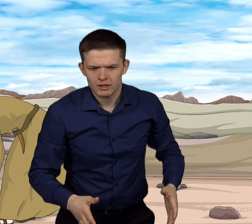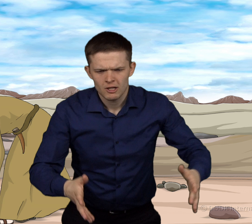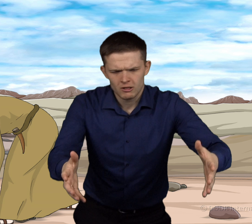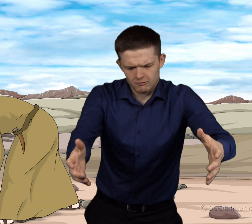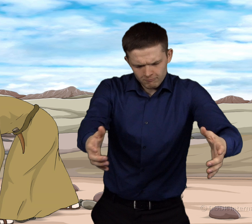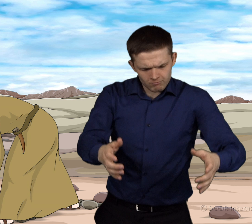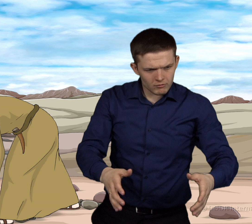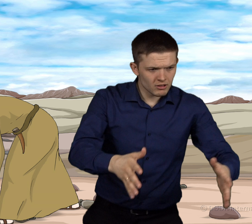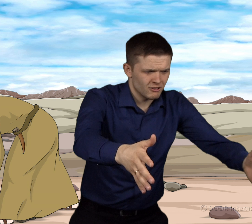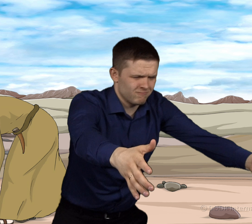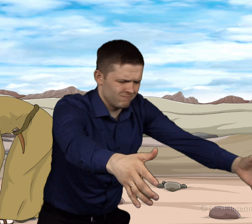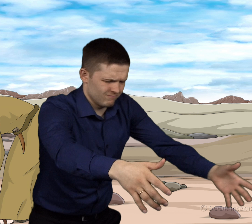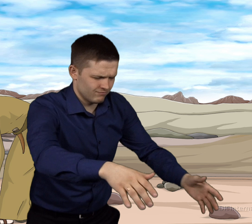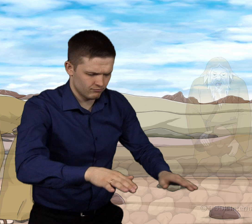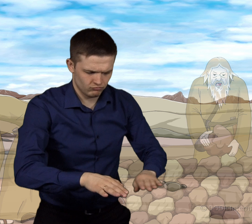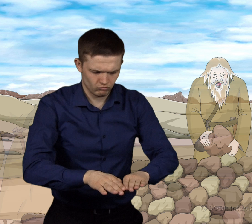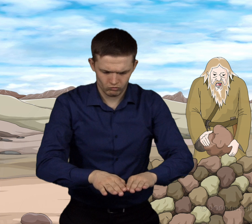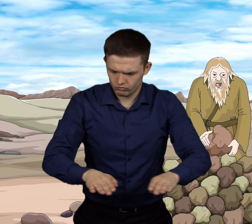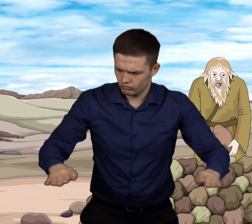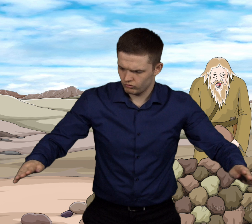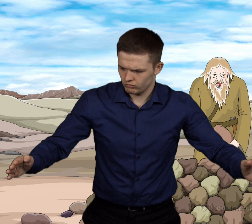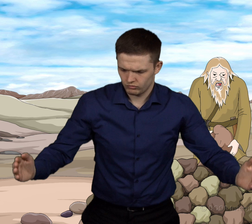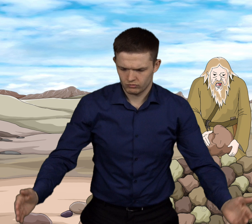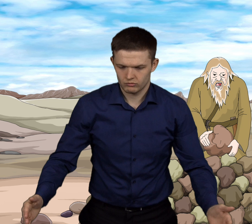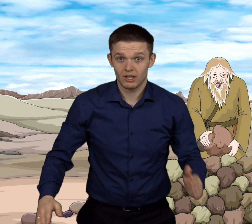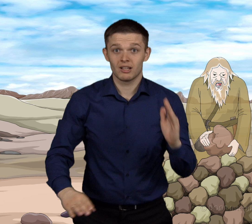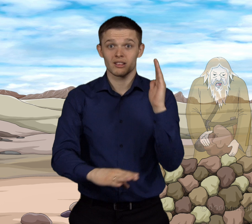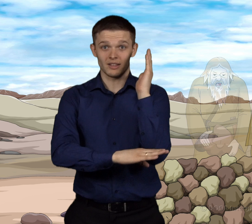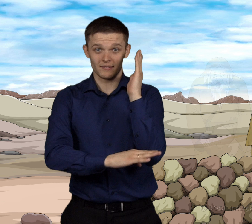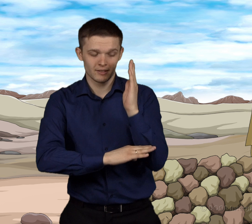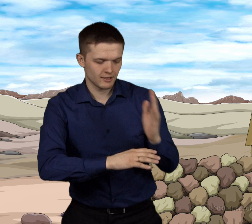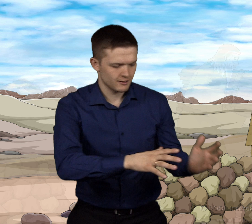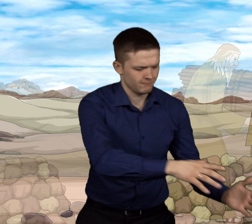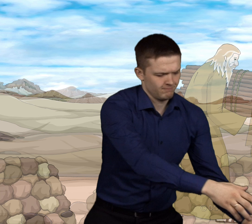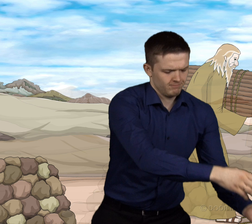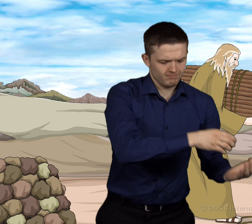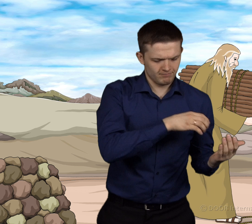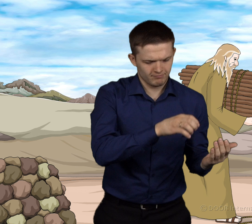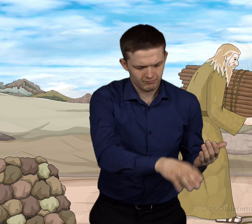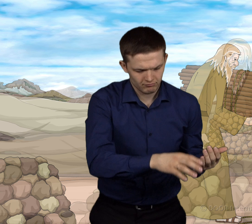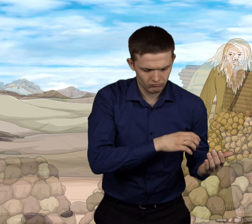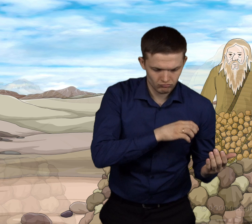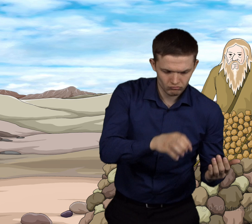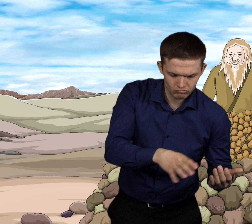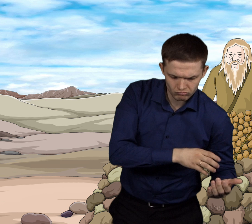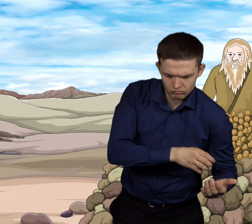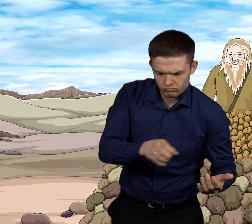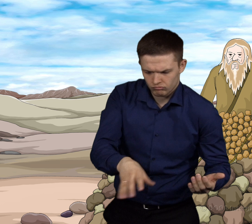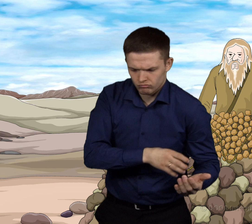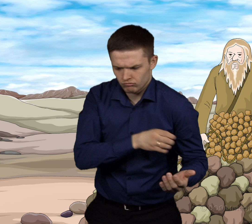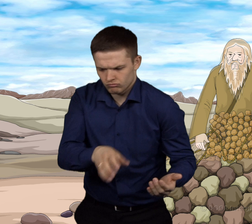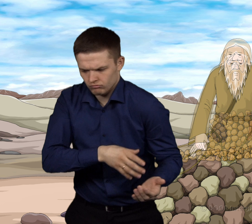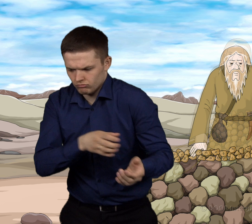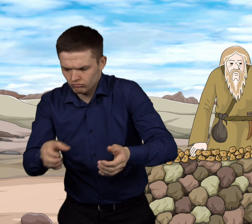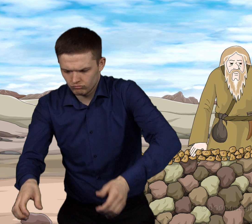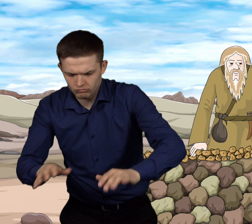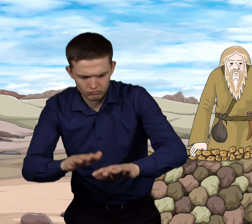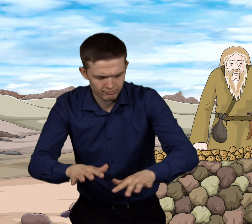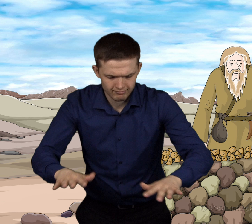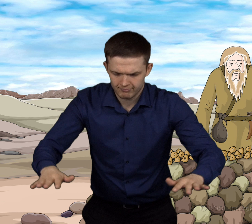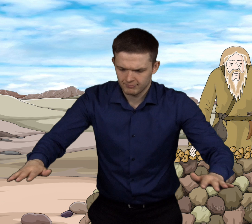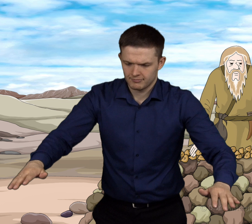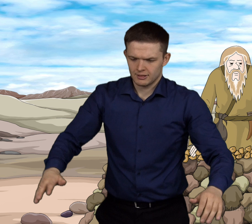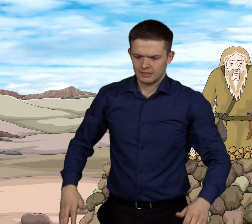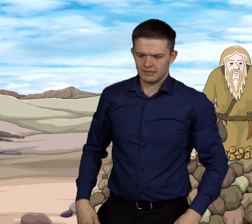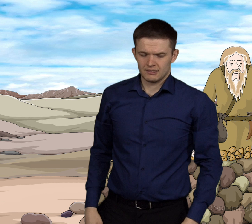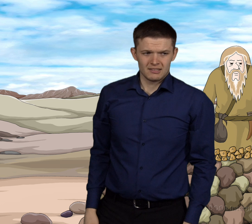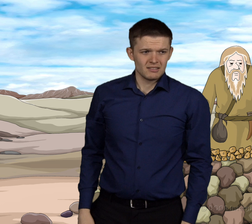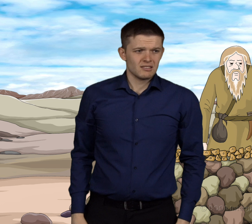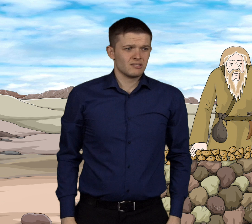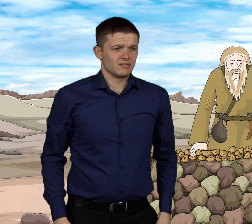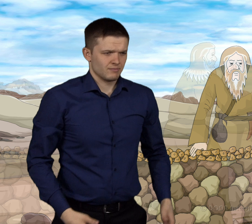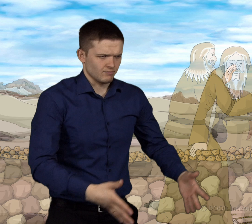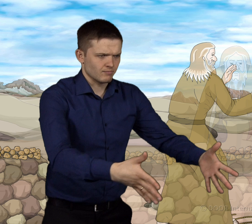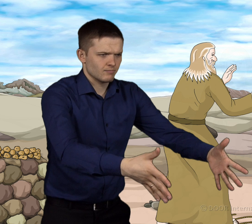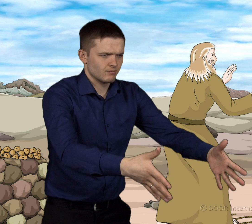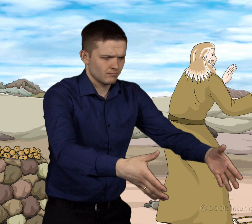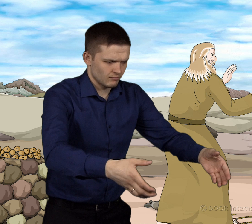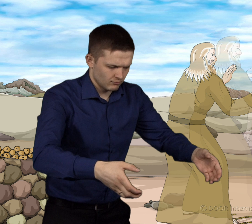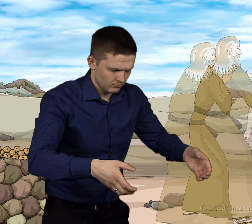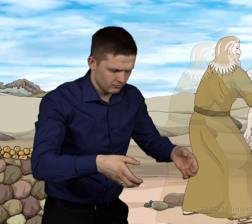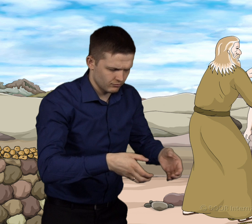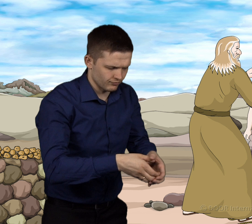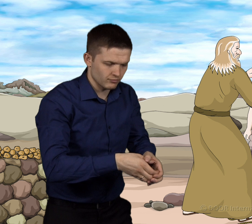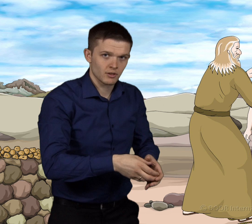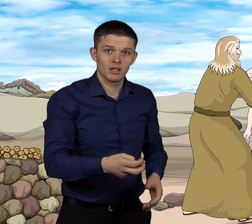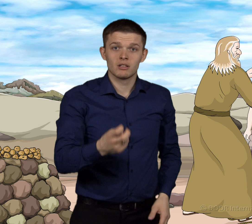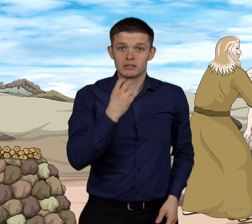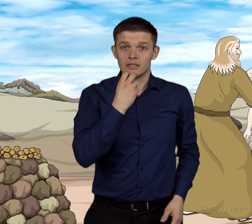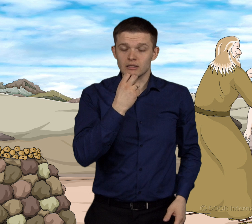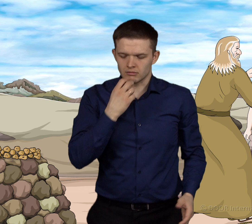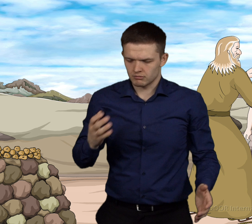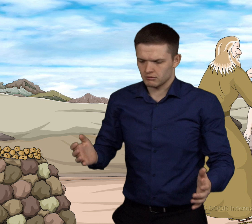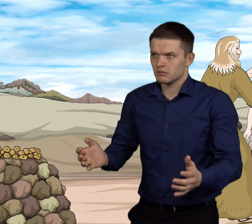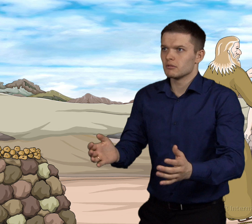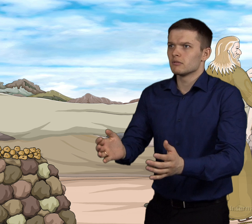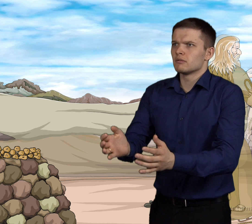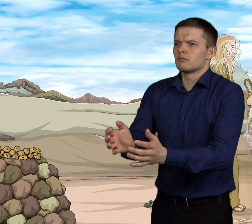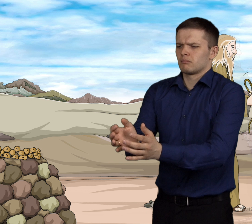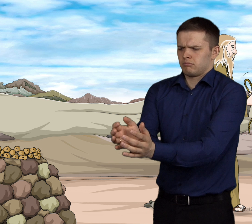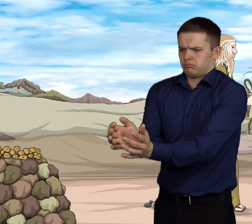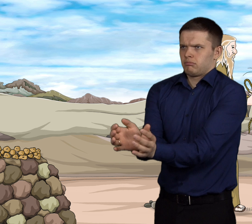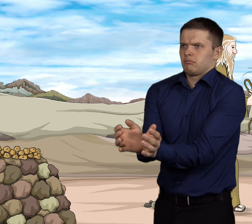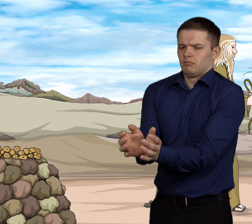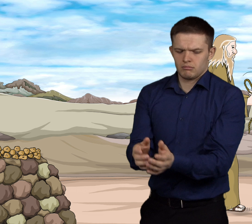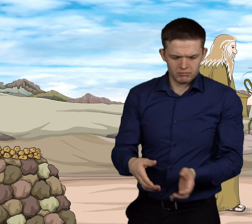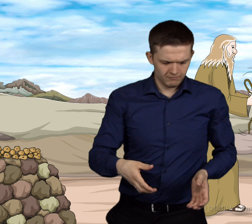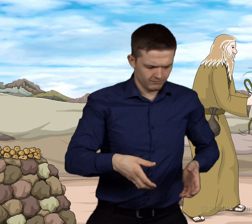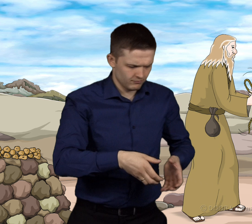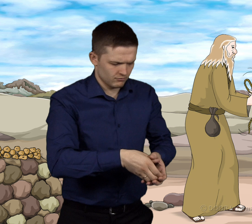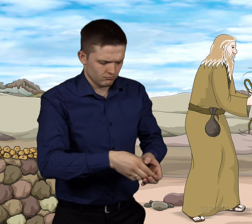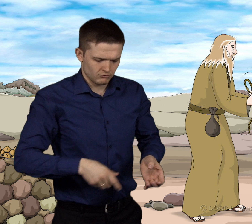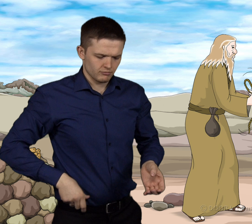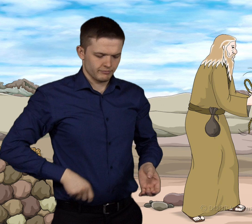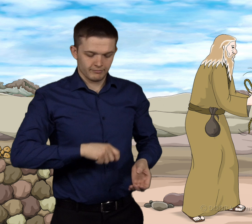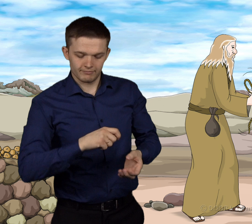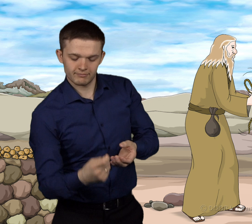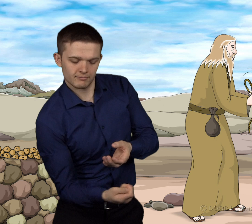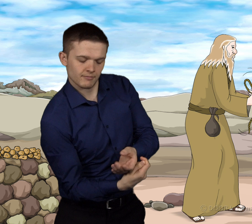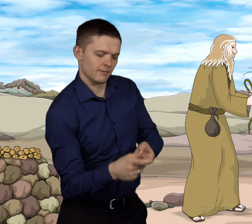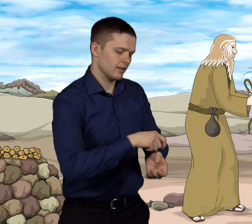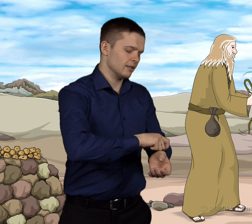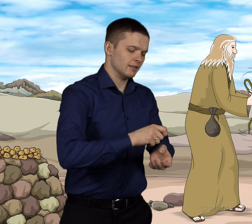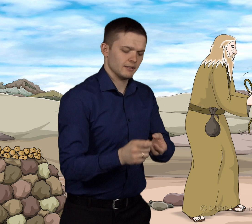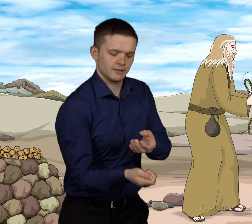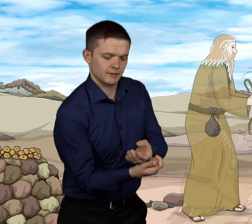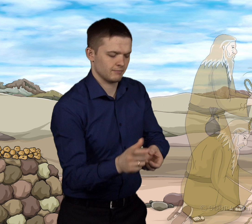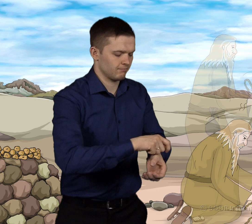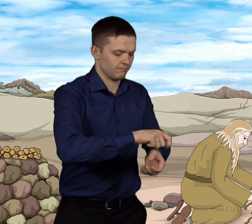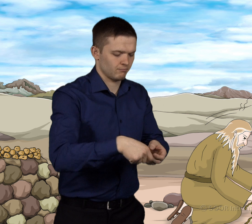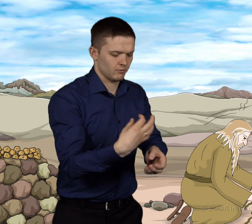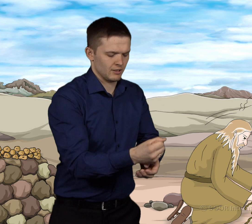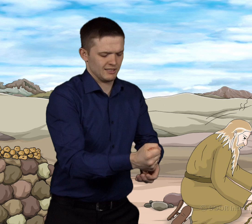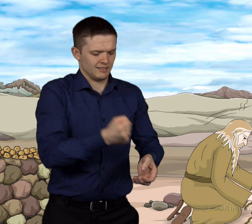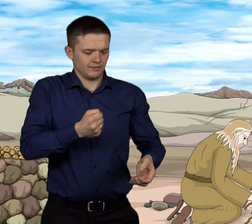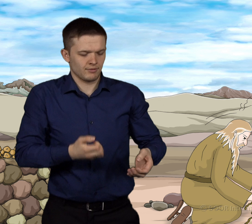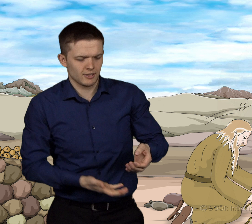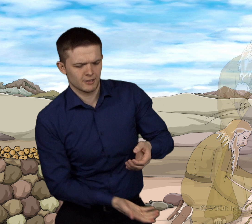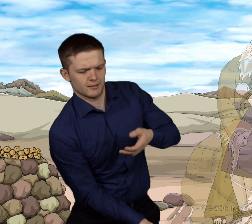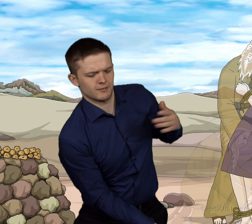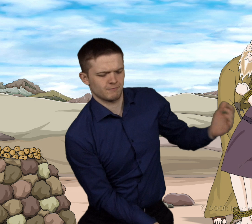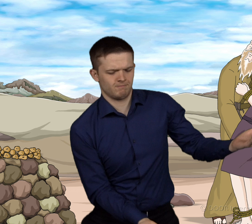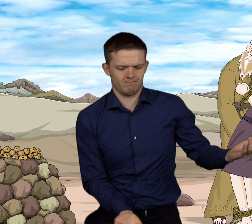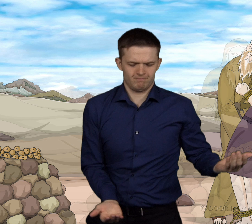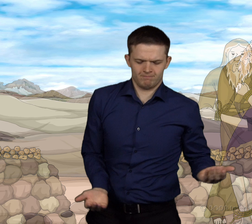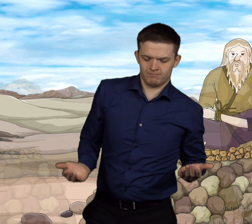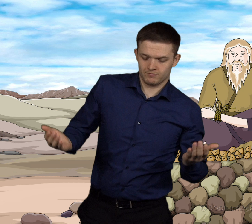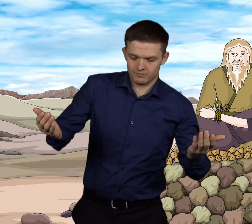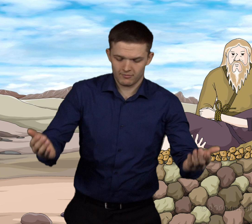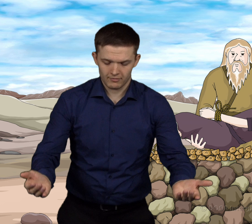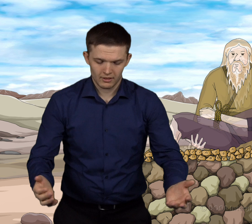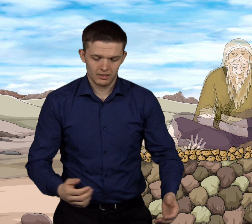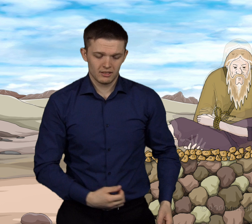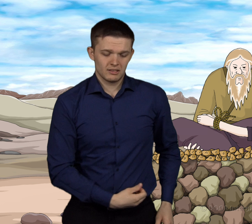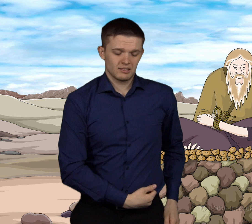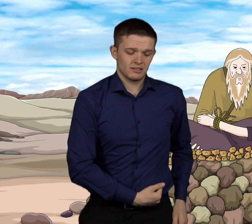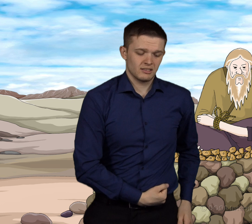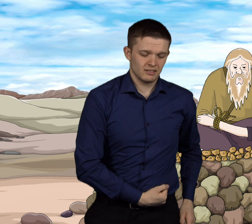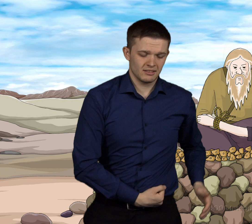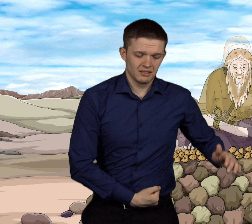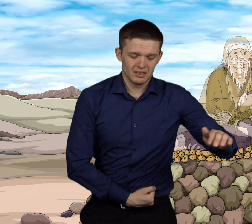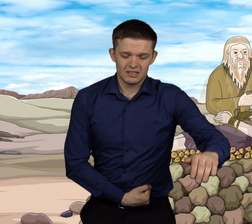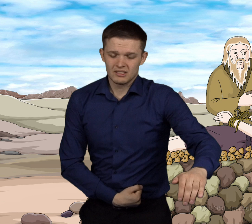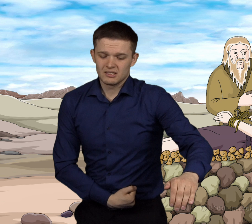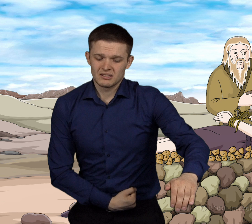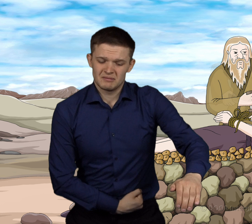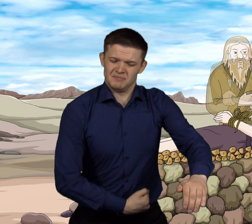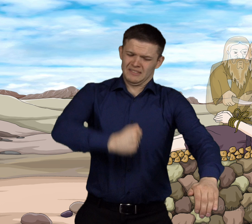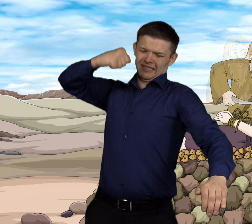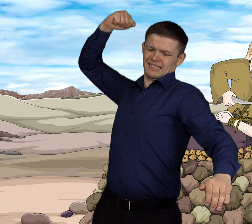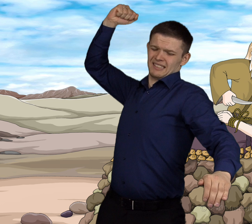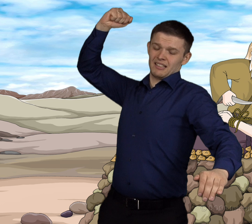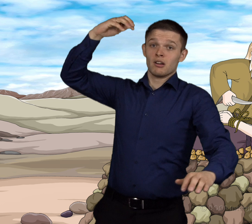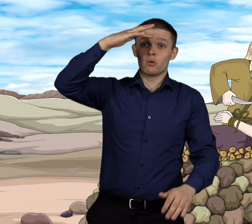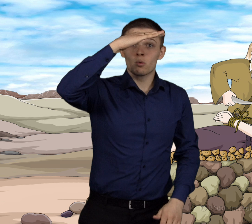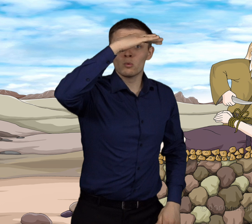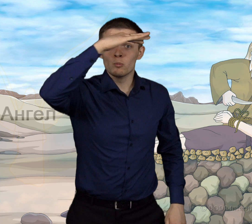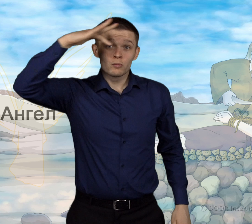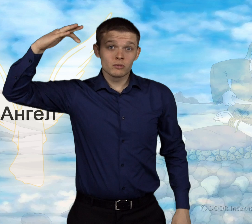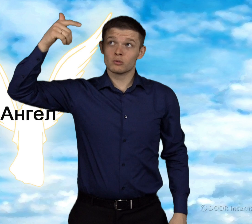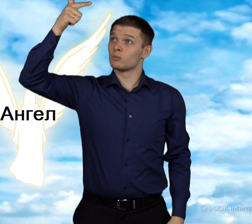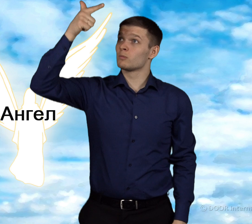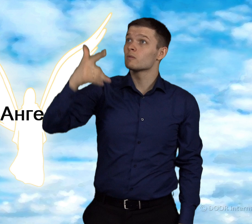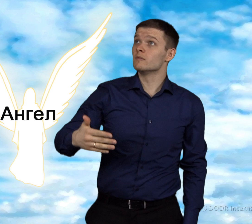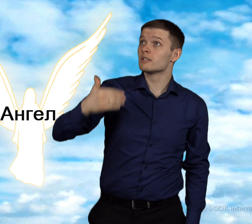He bound his son Isaac and placed him on the altar, atop the wood. Then Abraham reached out his hand and took the knife to slaughter his son.